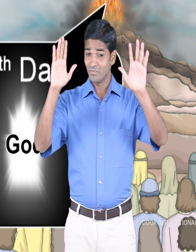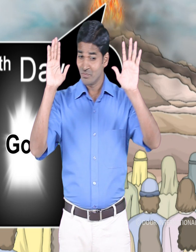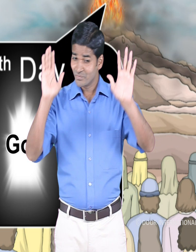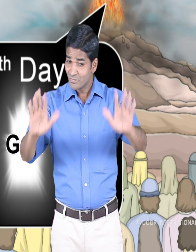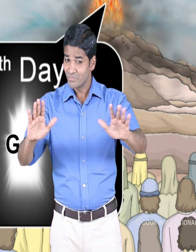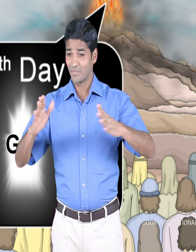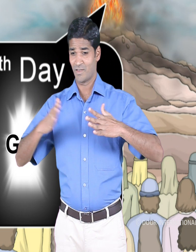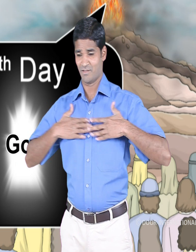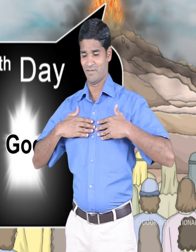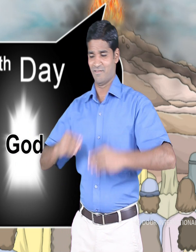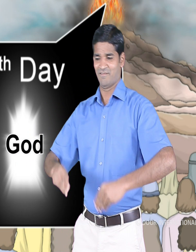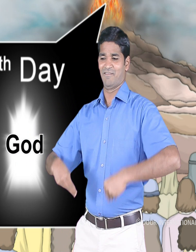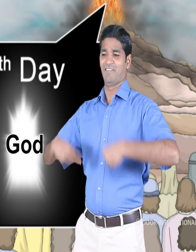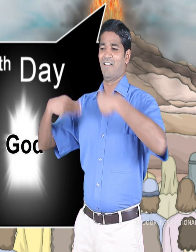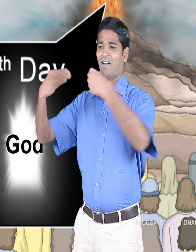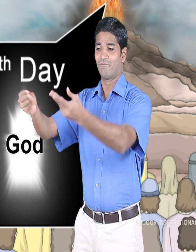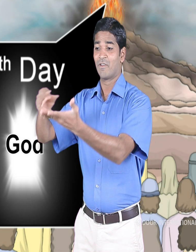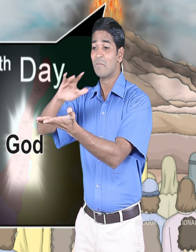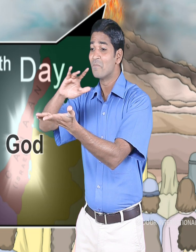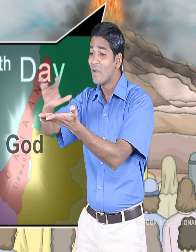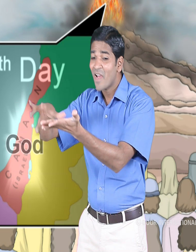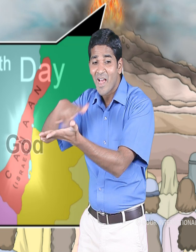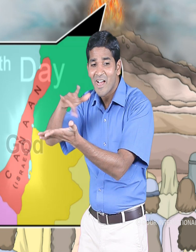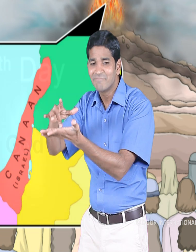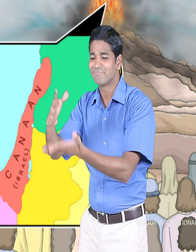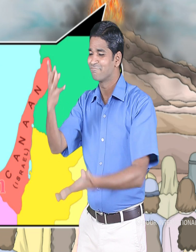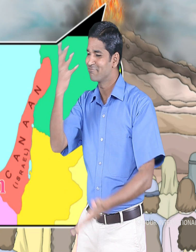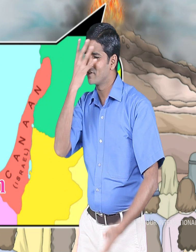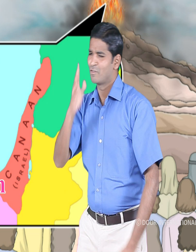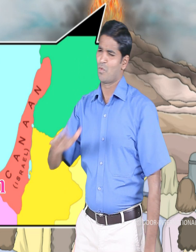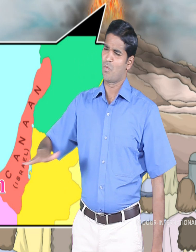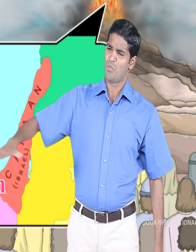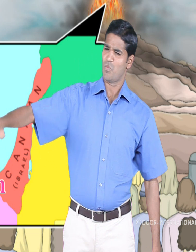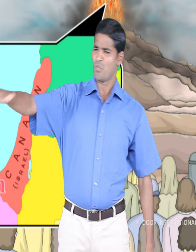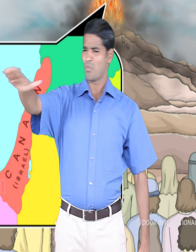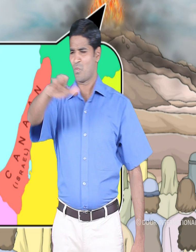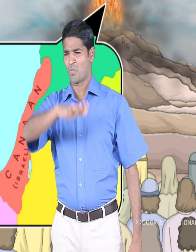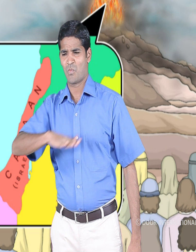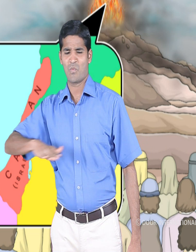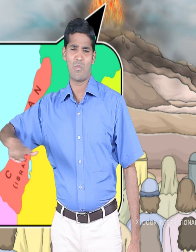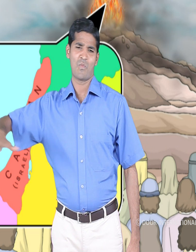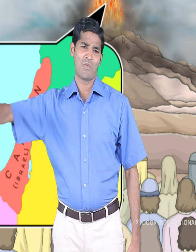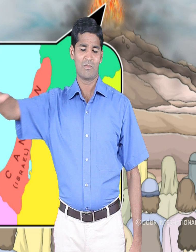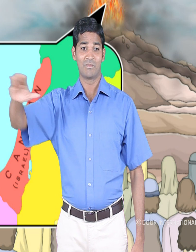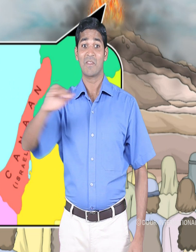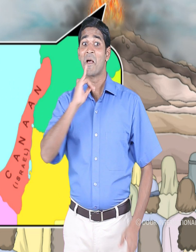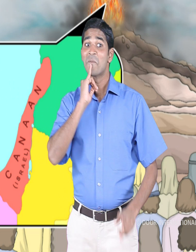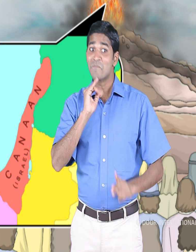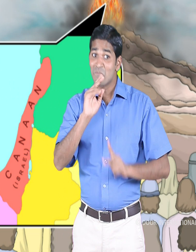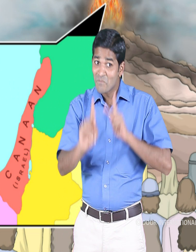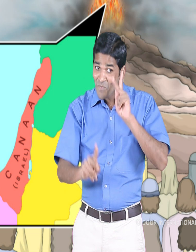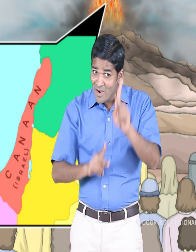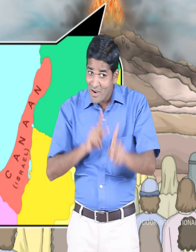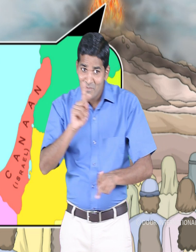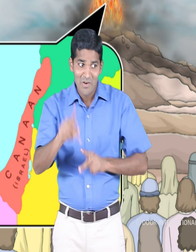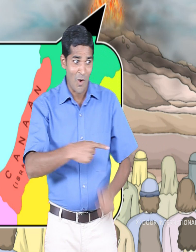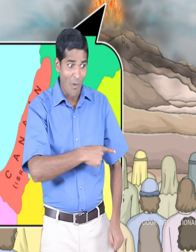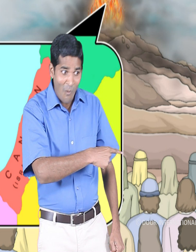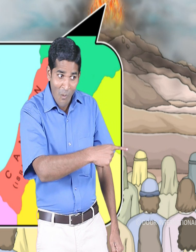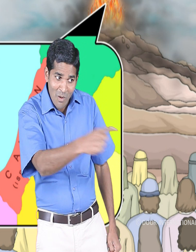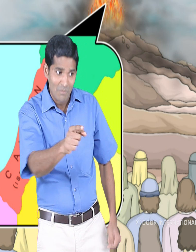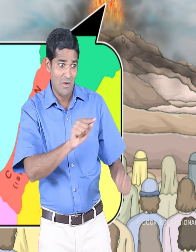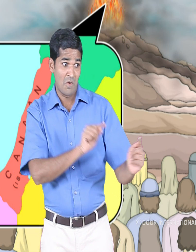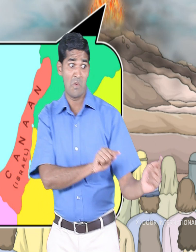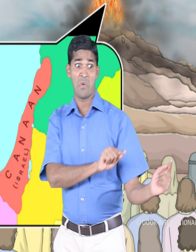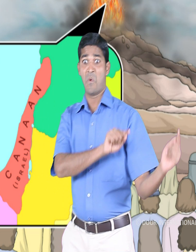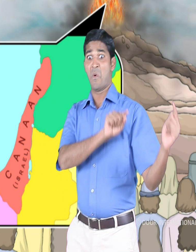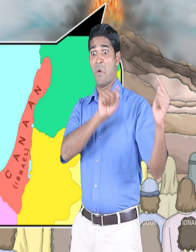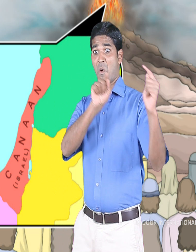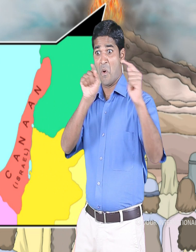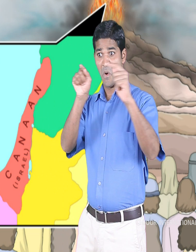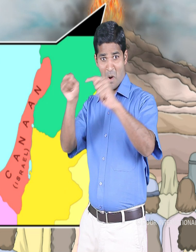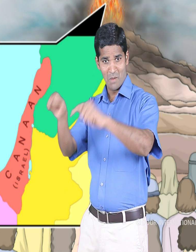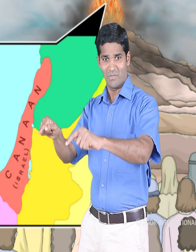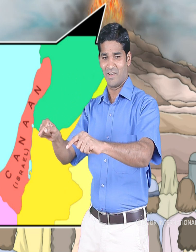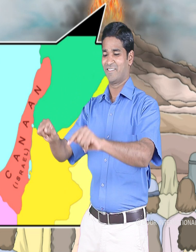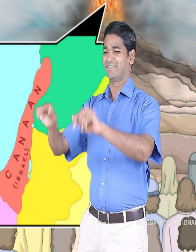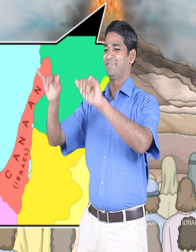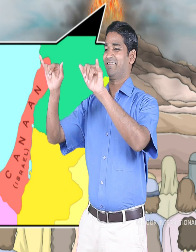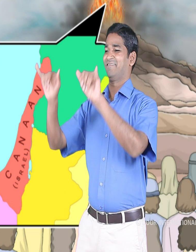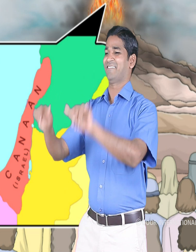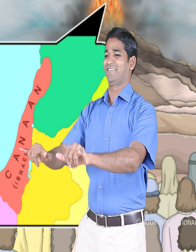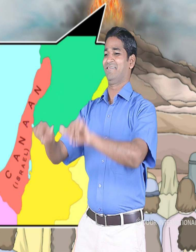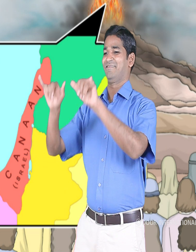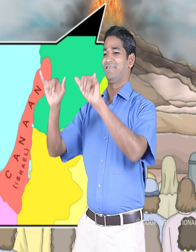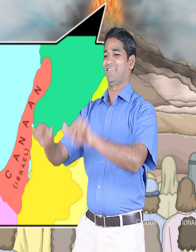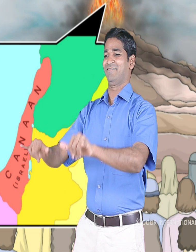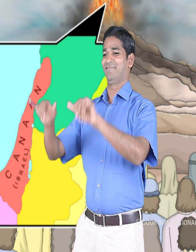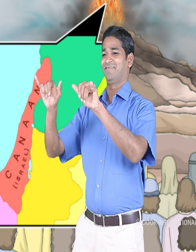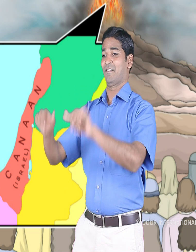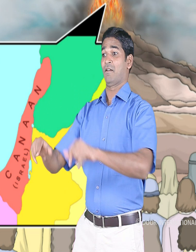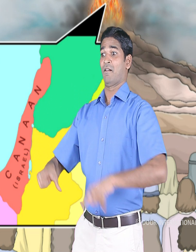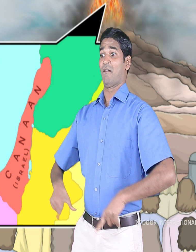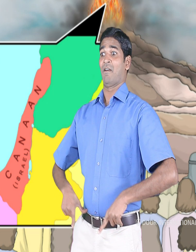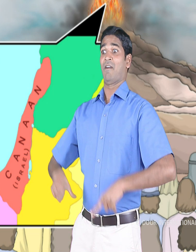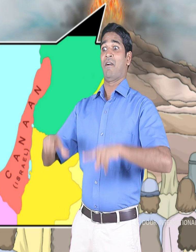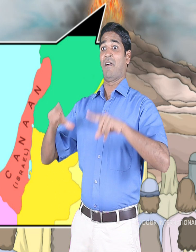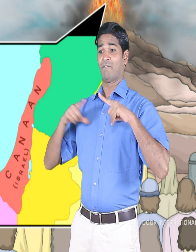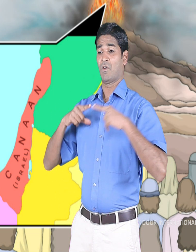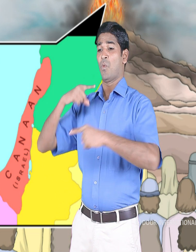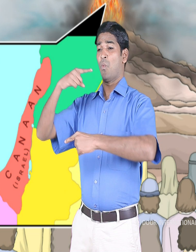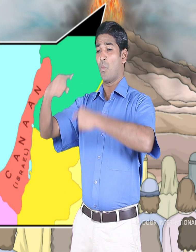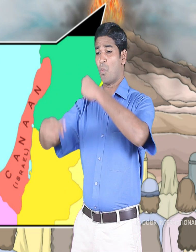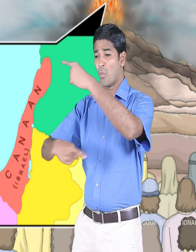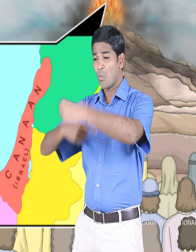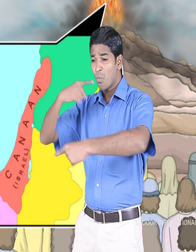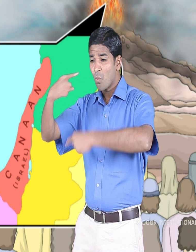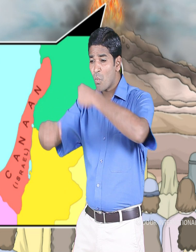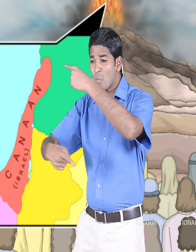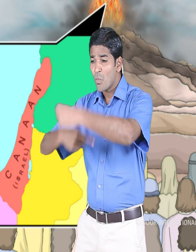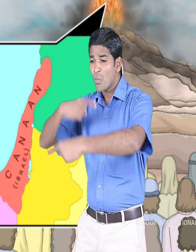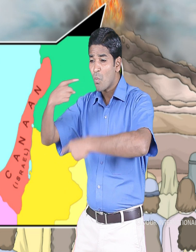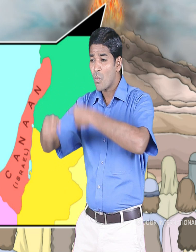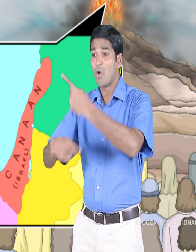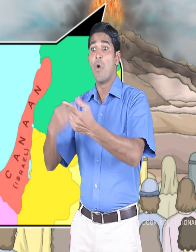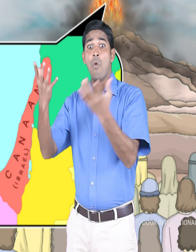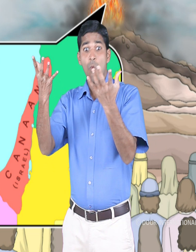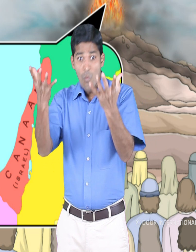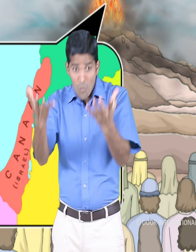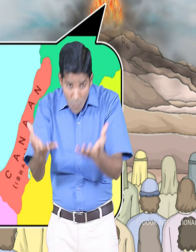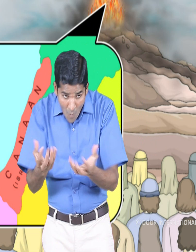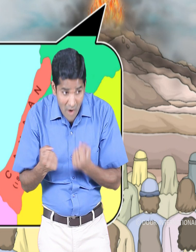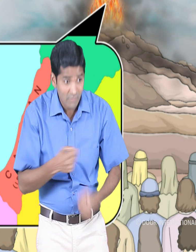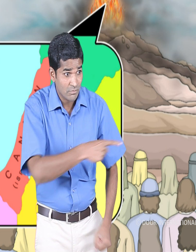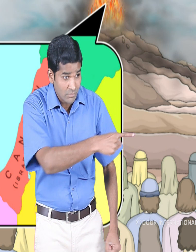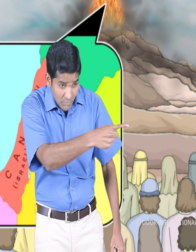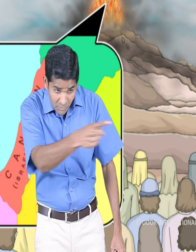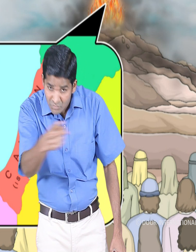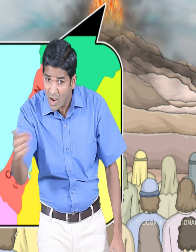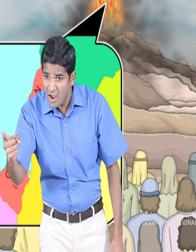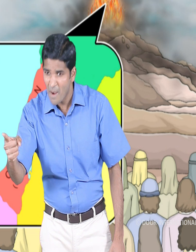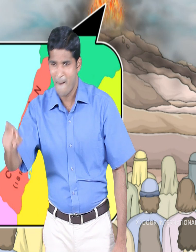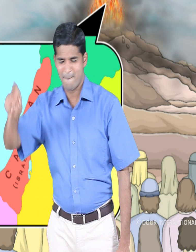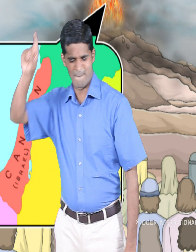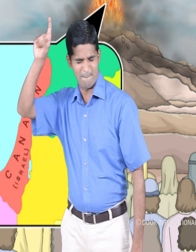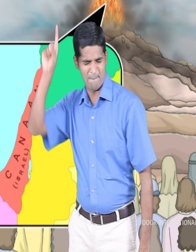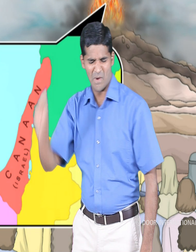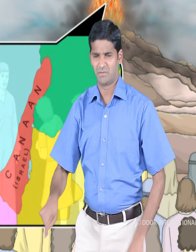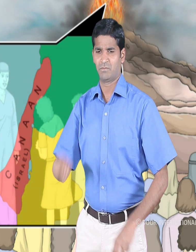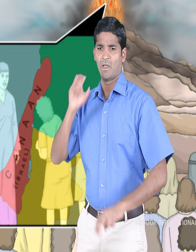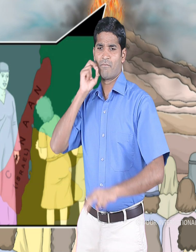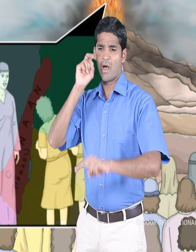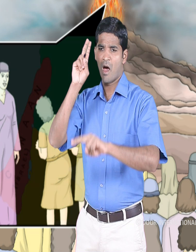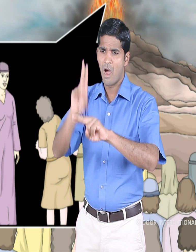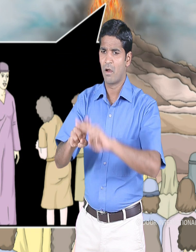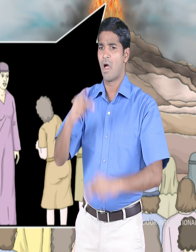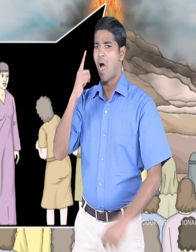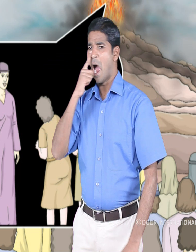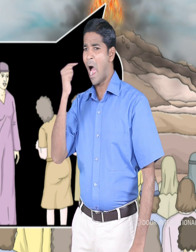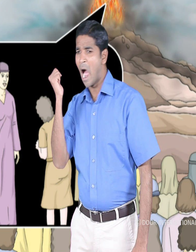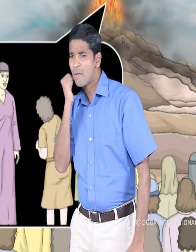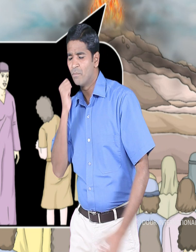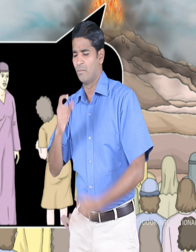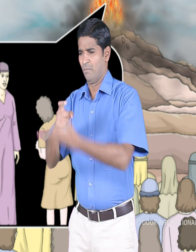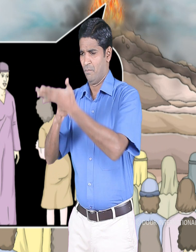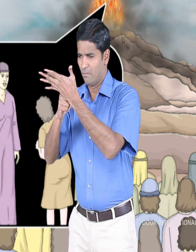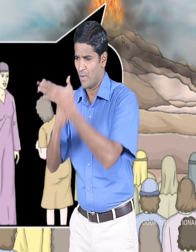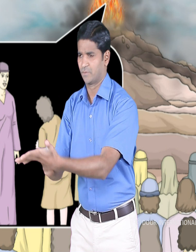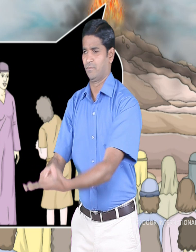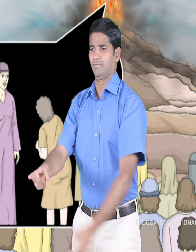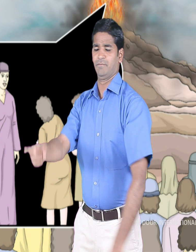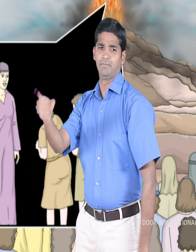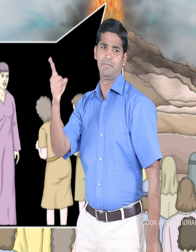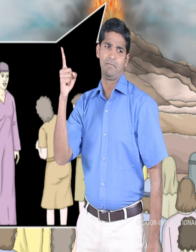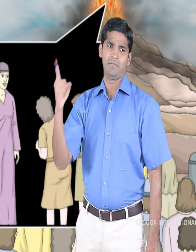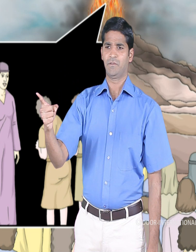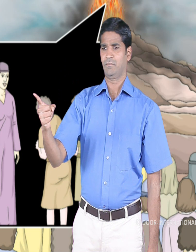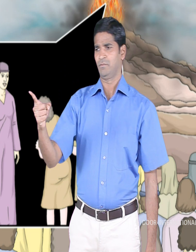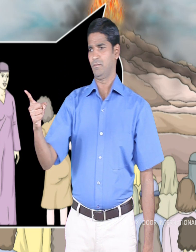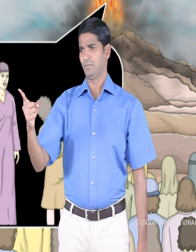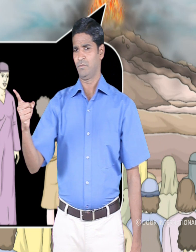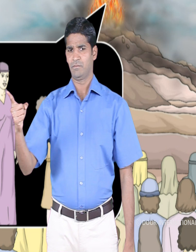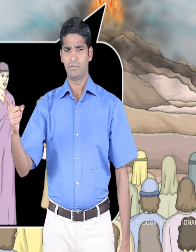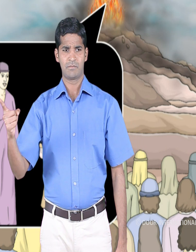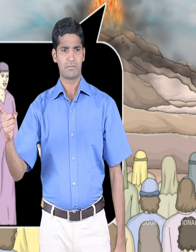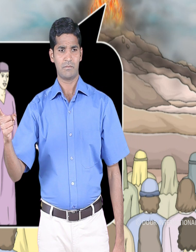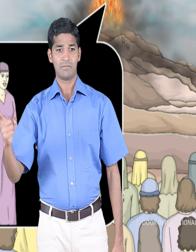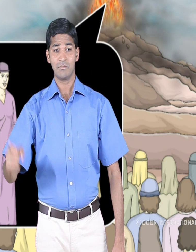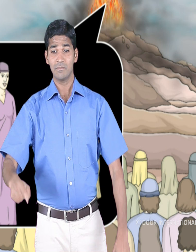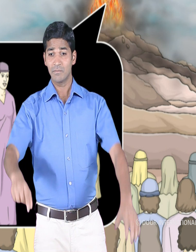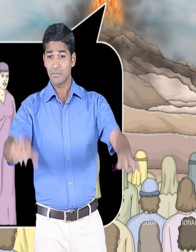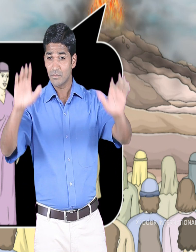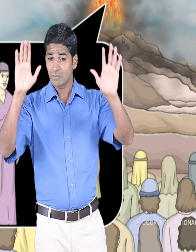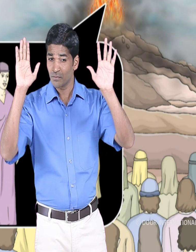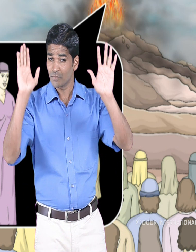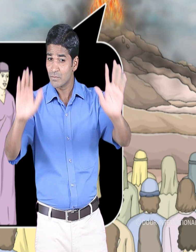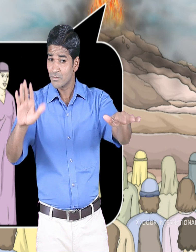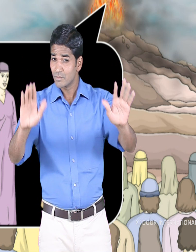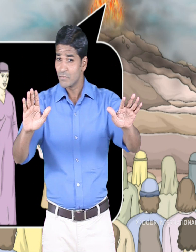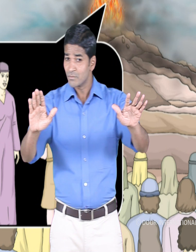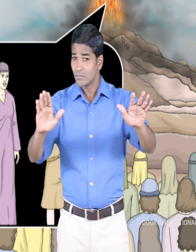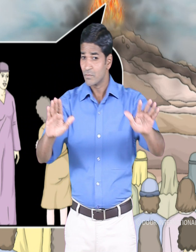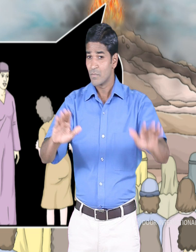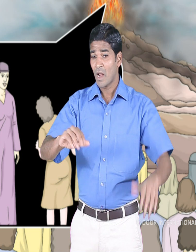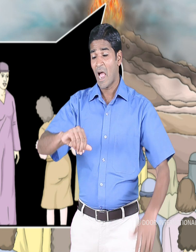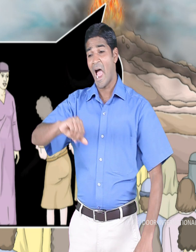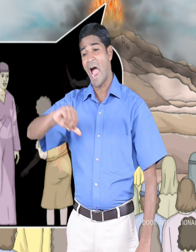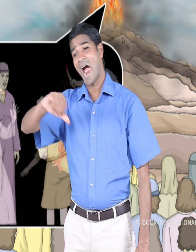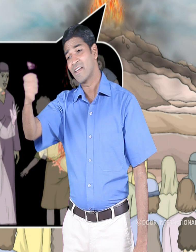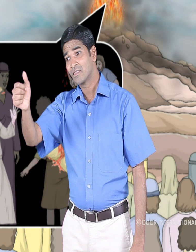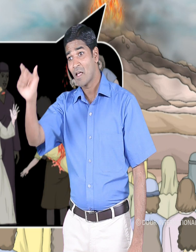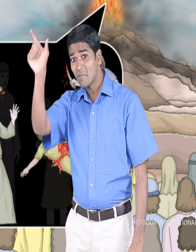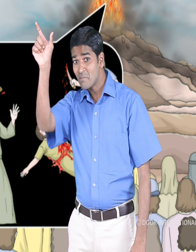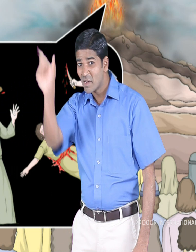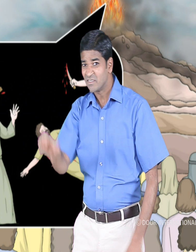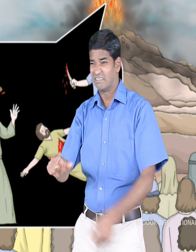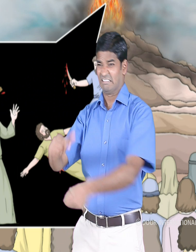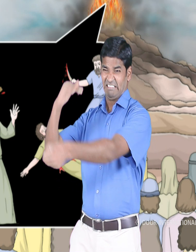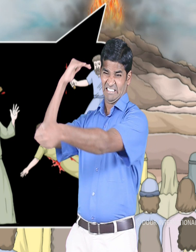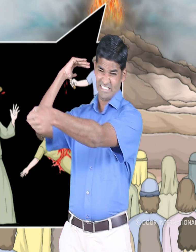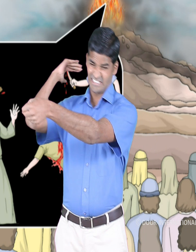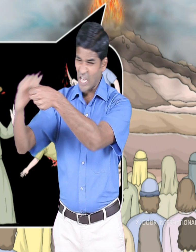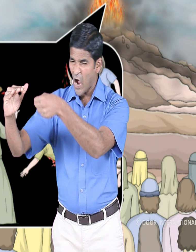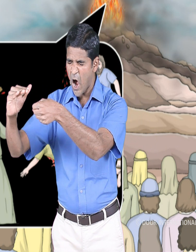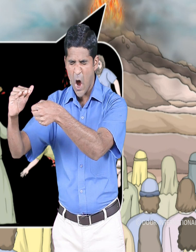Honor your father and mother, so that your days may be long in the land that the LORD your God is giving you.